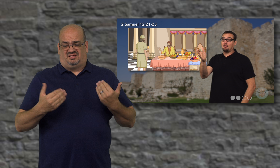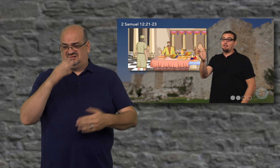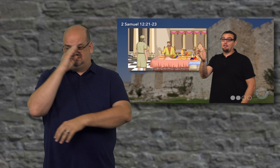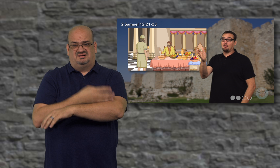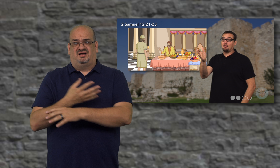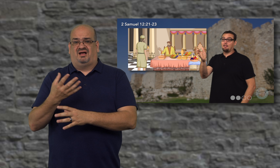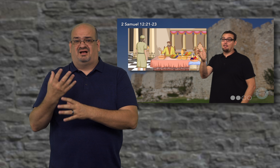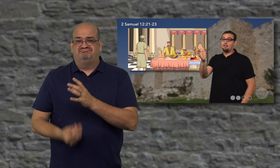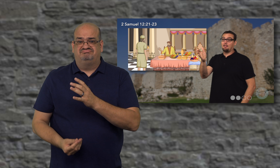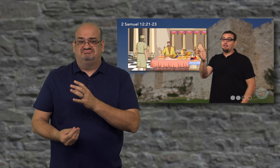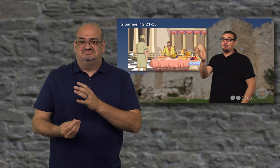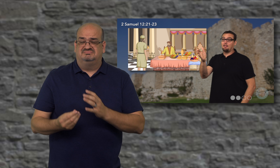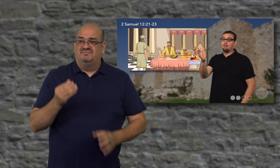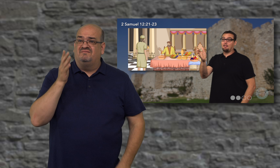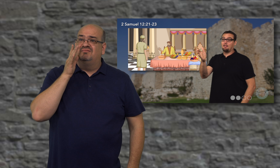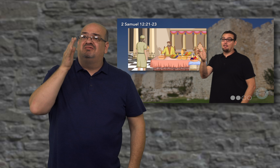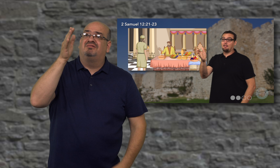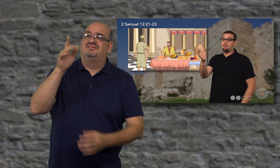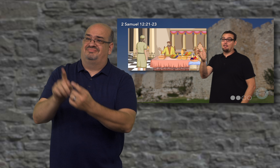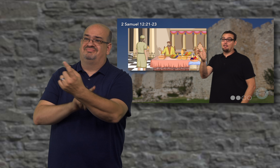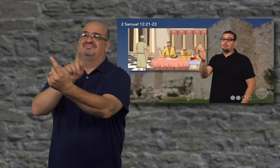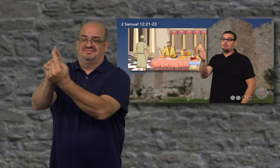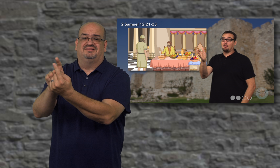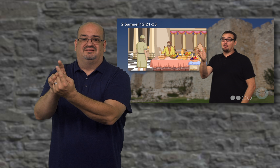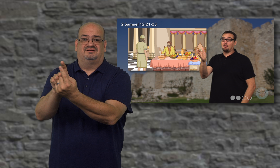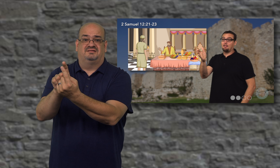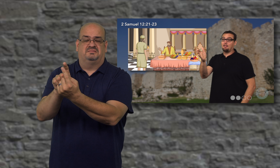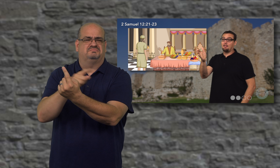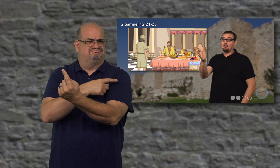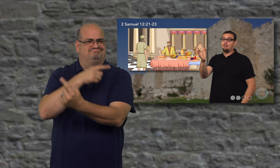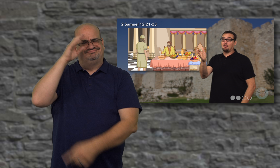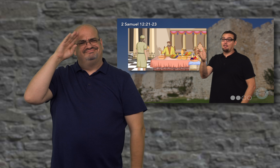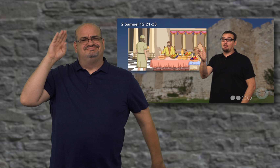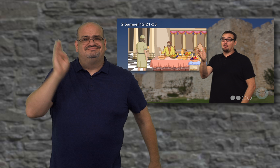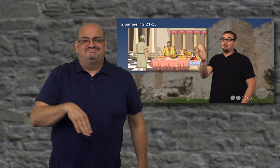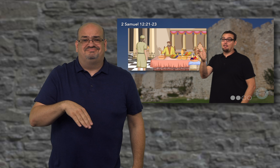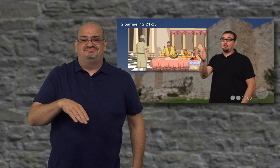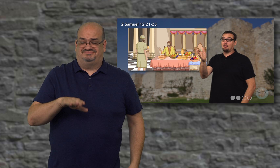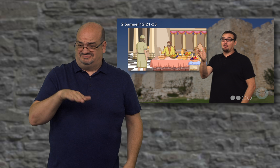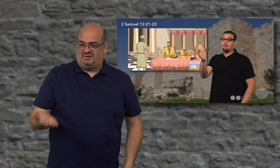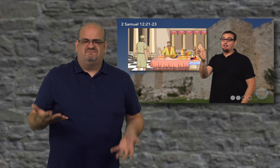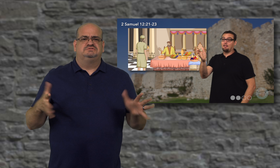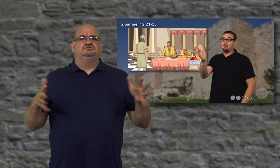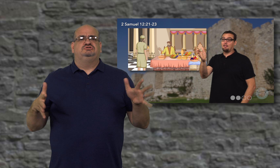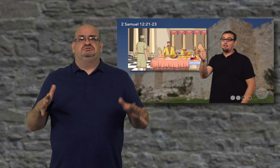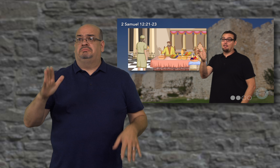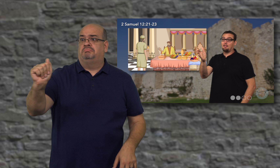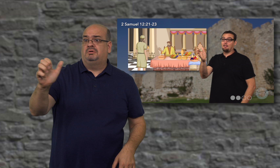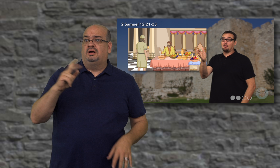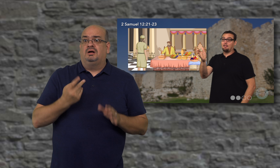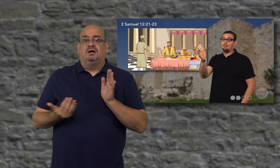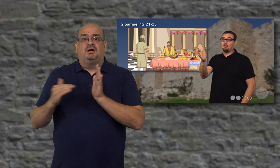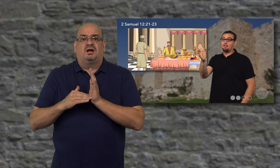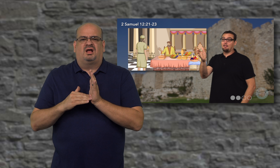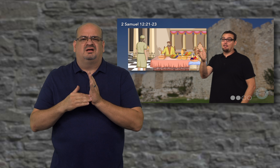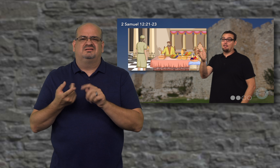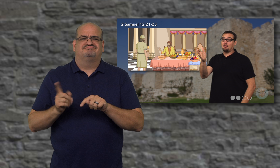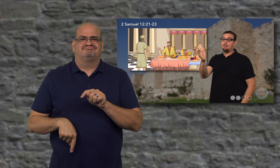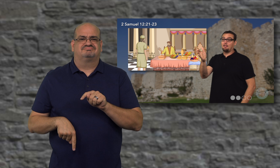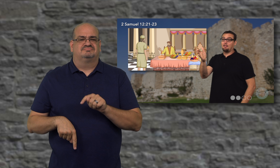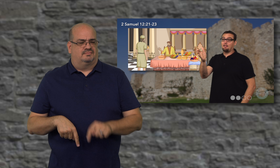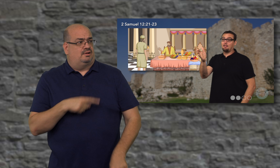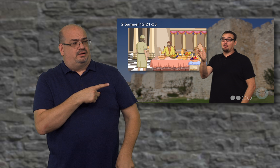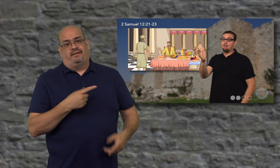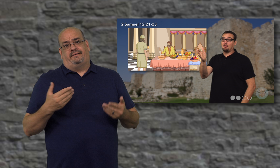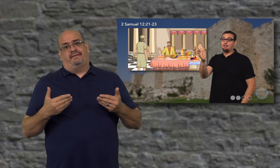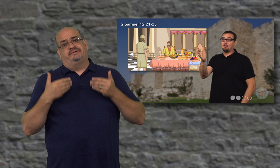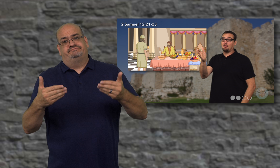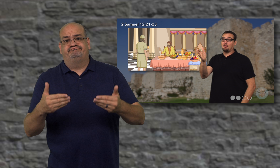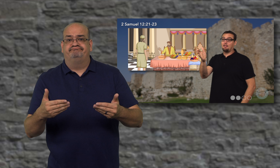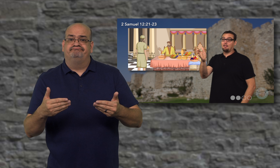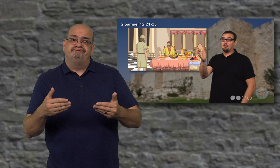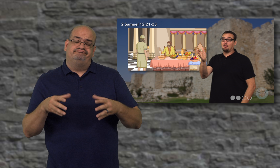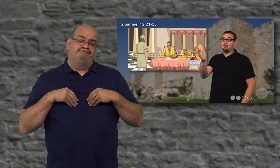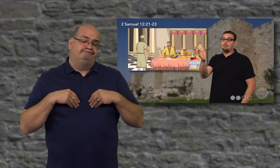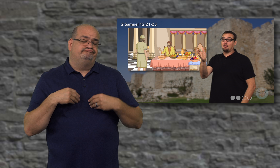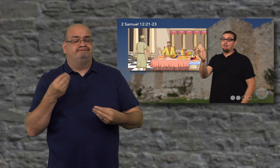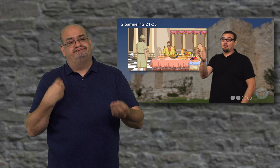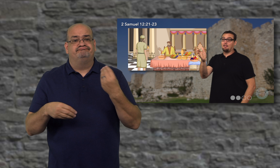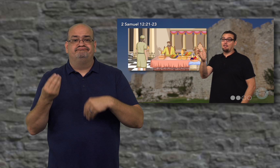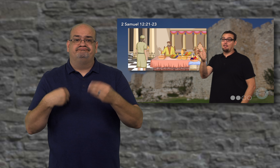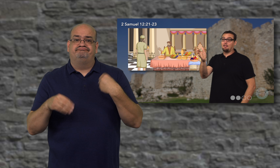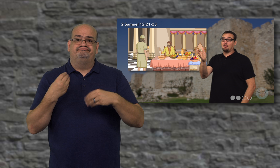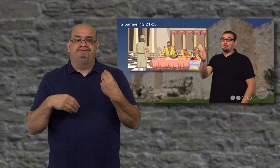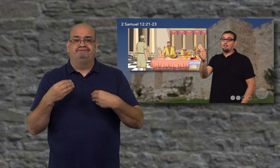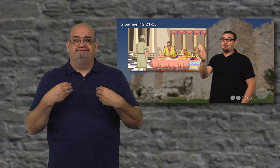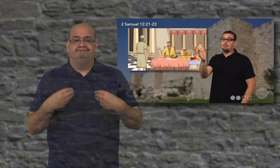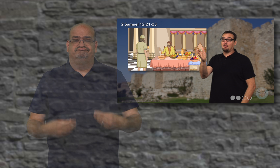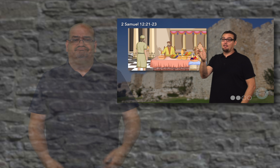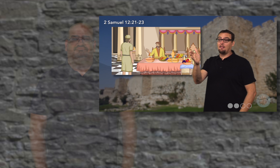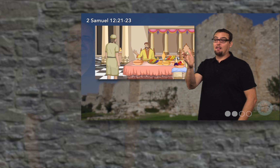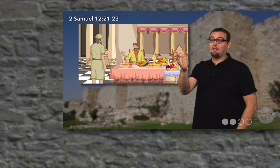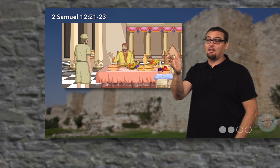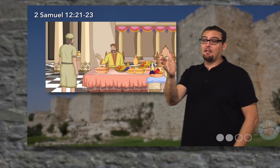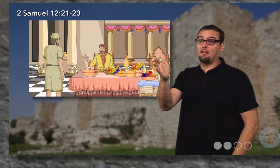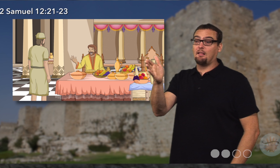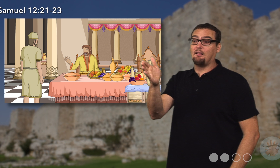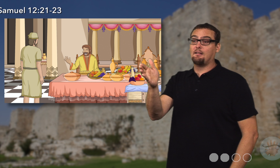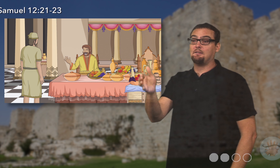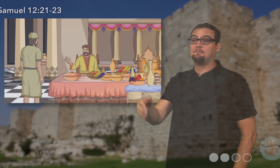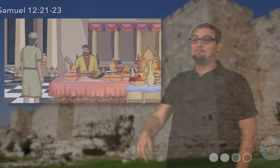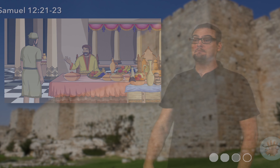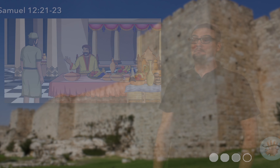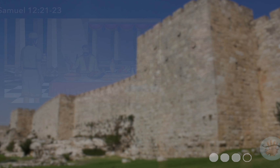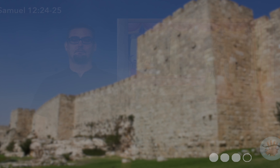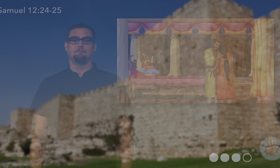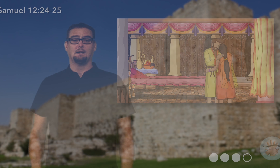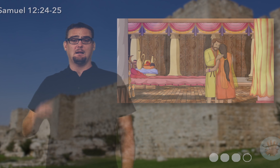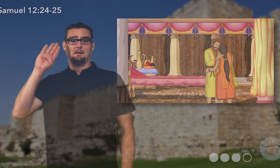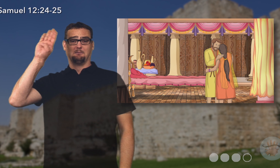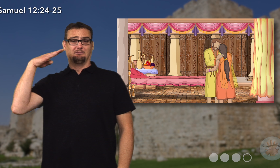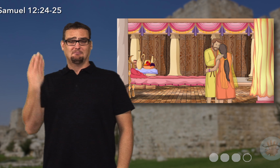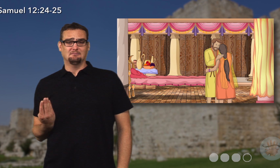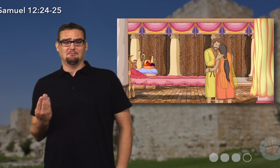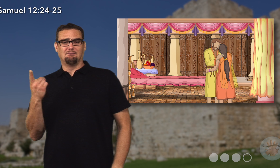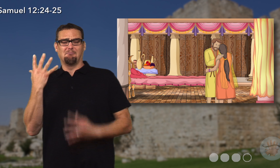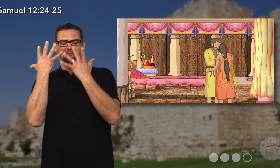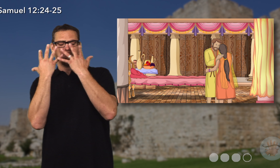I will go to him, but he will not return to me.”